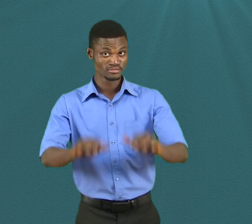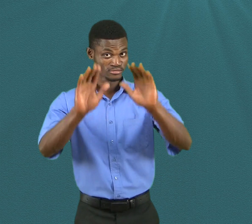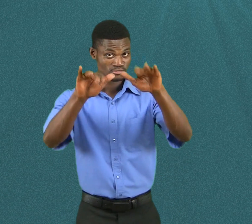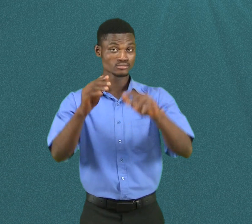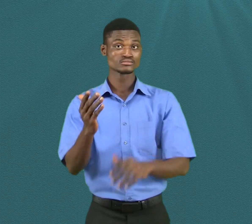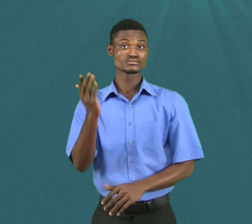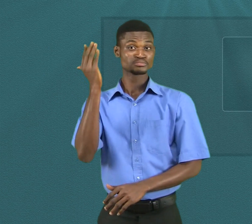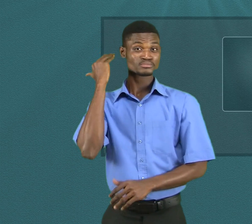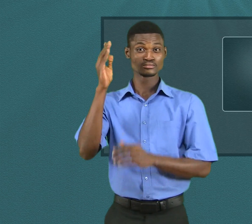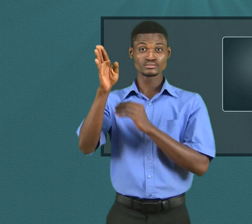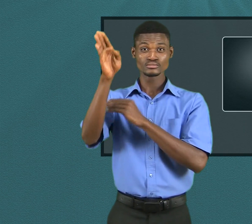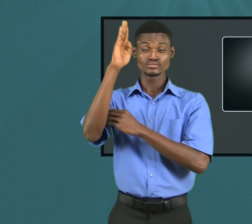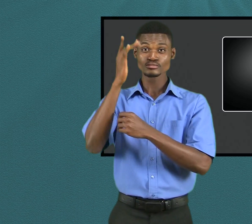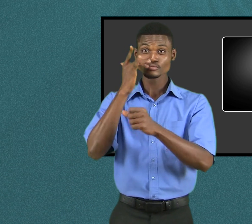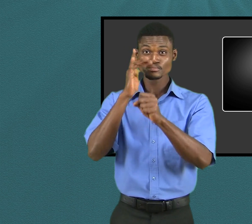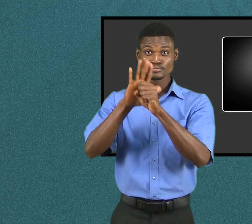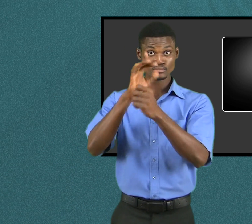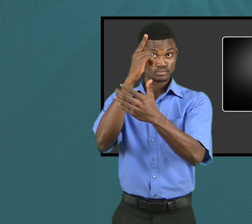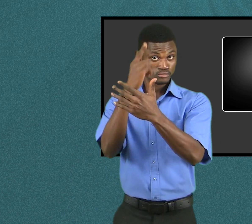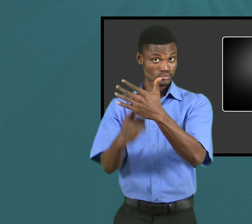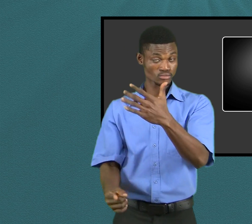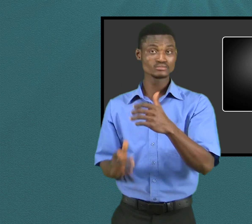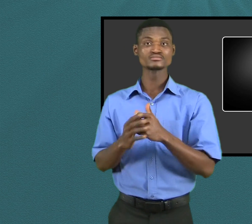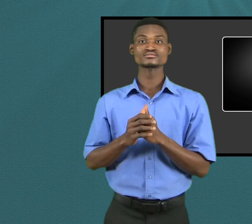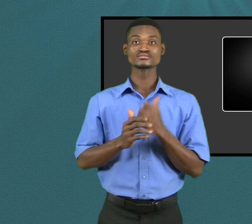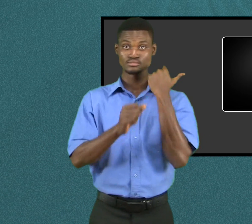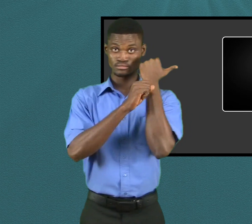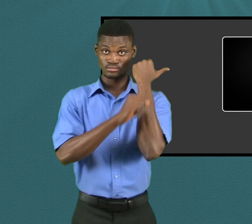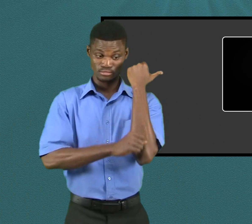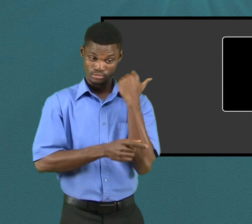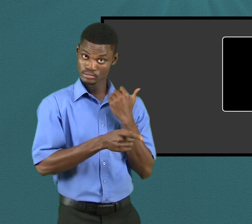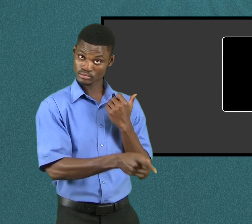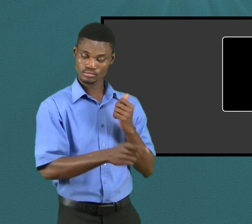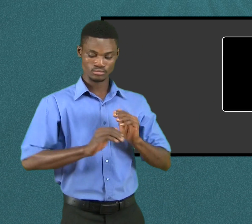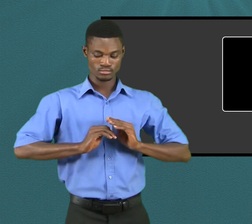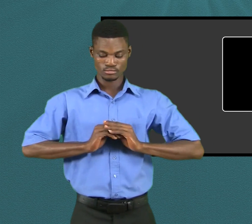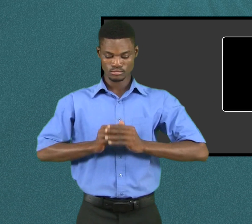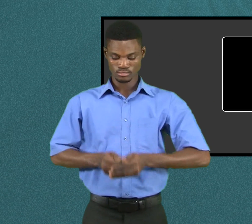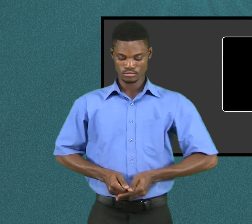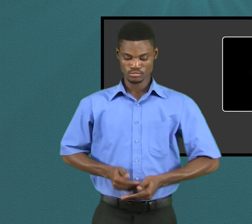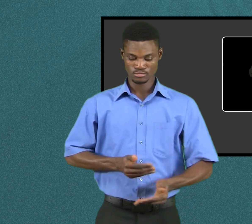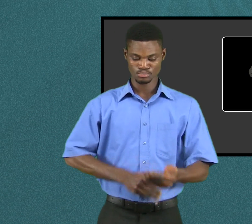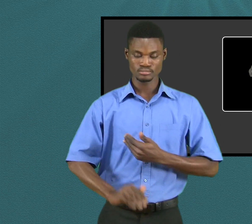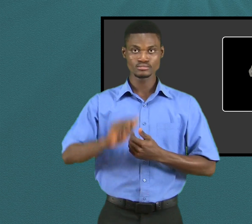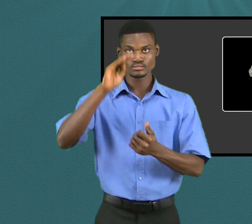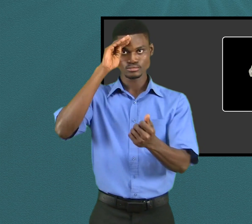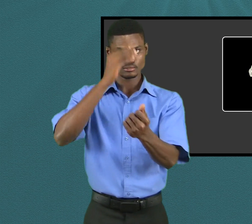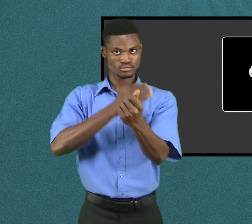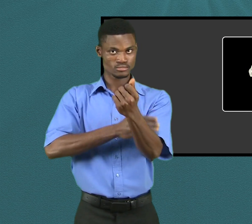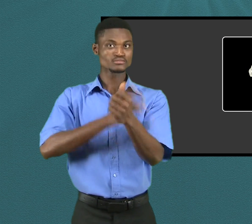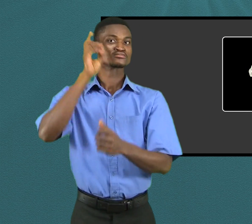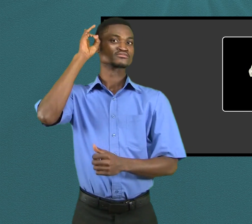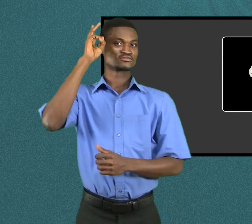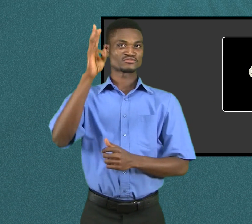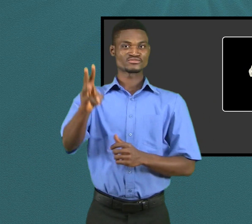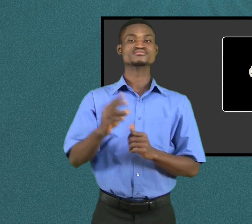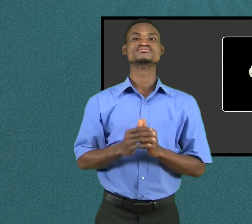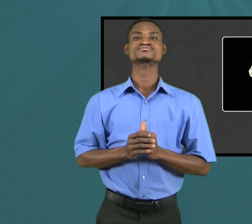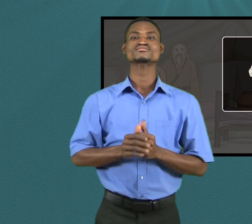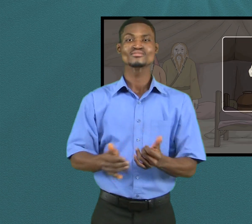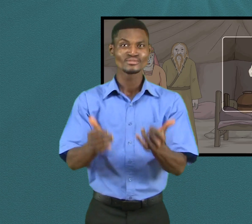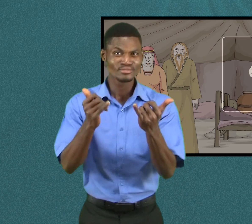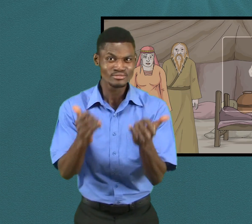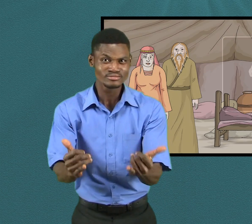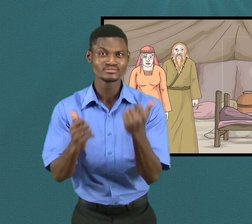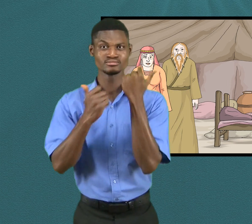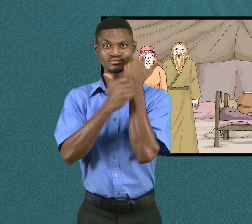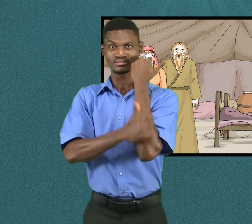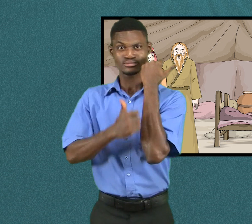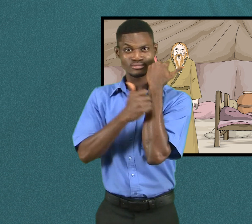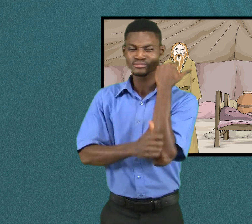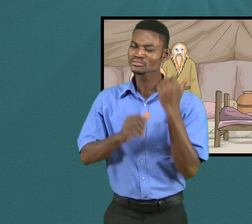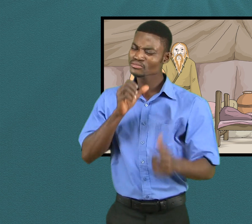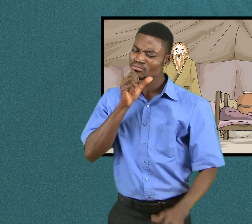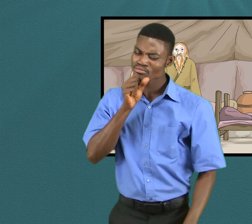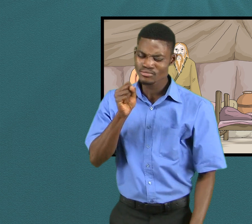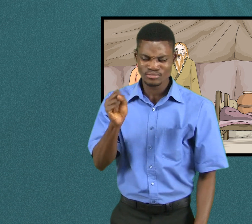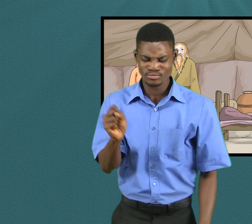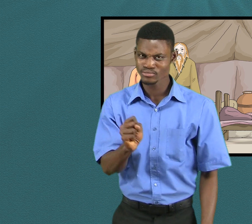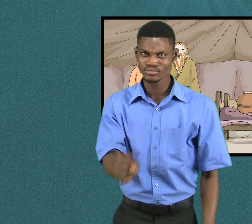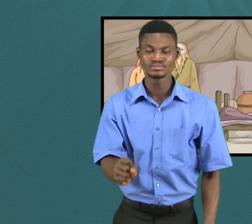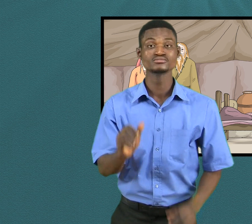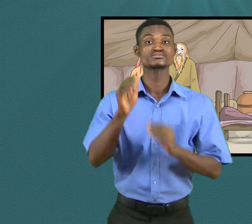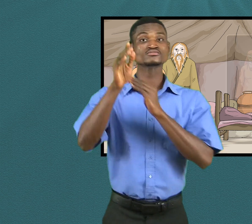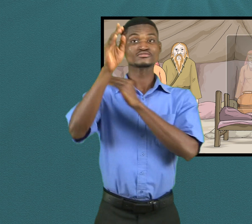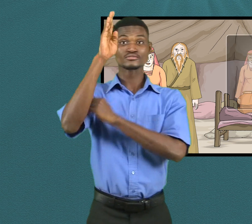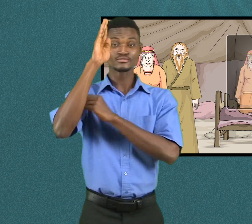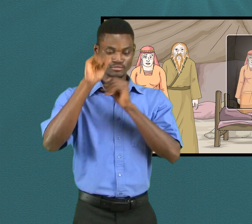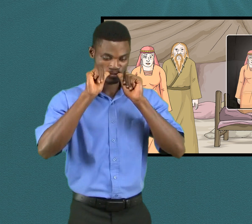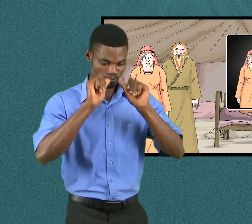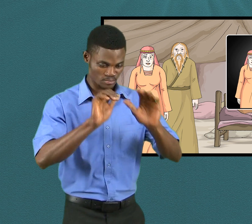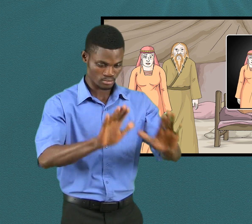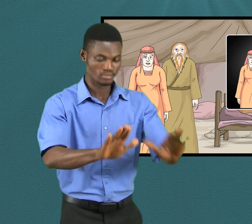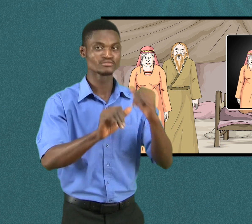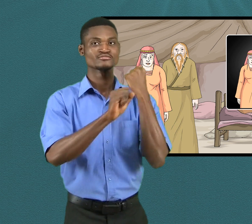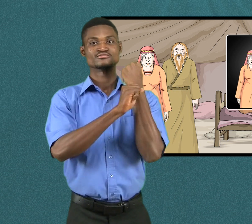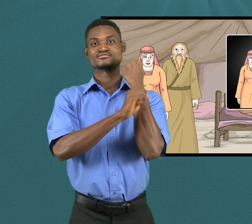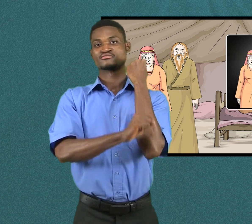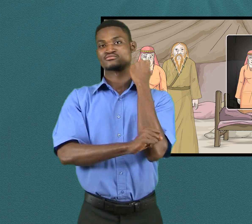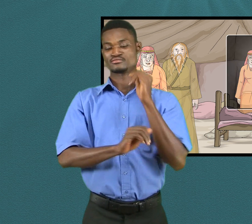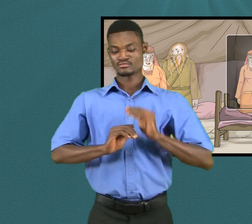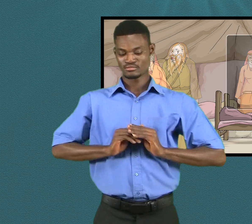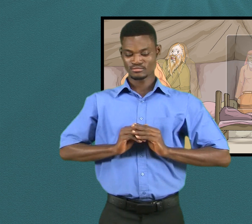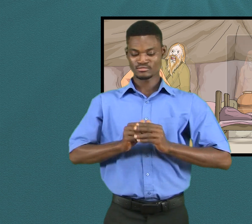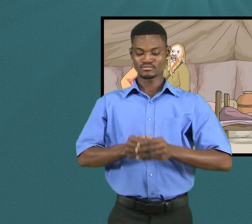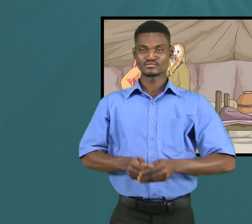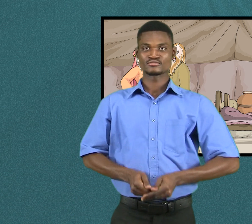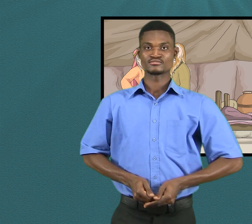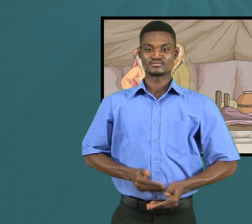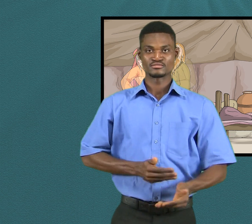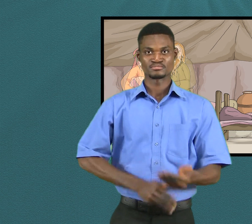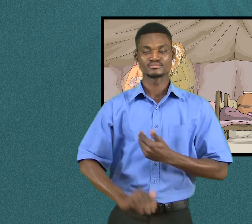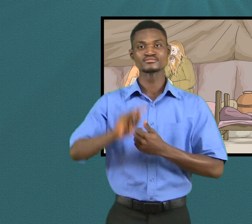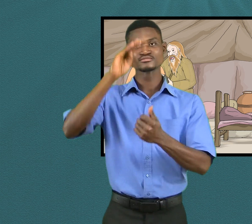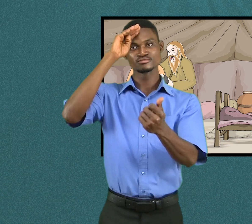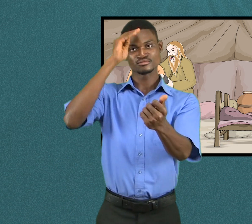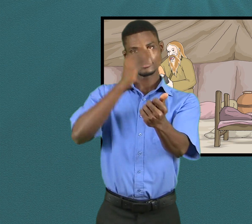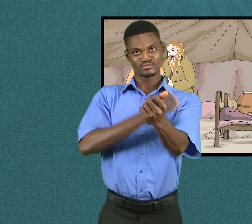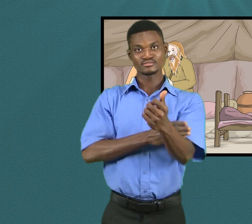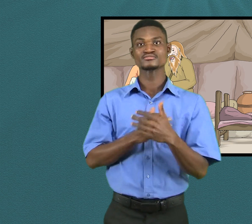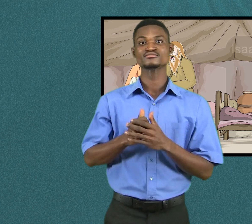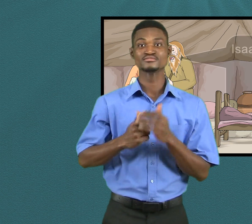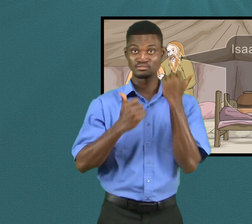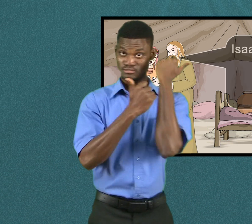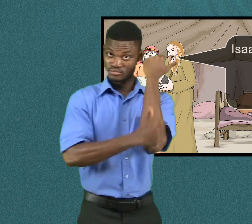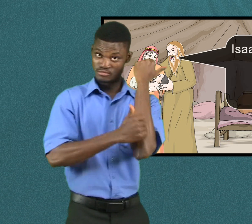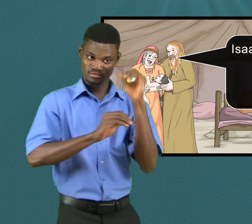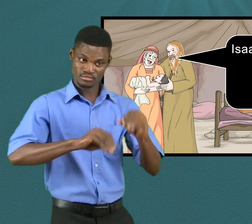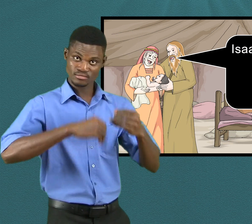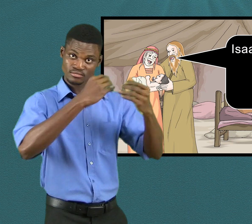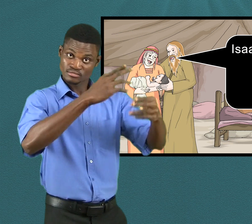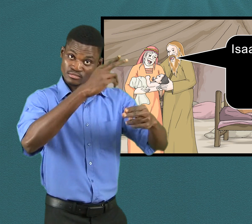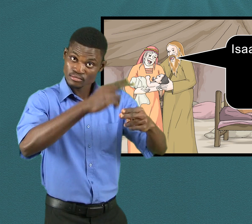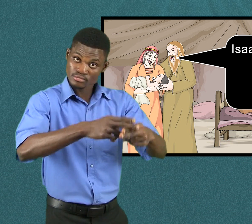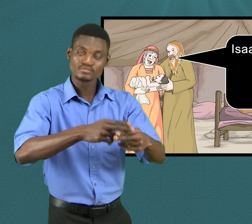Now the LORD attended to Sarah as He had said, and the LORD did for Sarah what He had promised. So Sarah conceived and bore a son to Abraham in his old age, at the very time God had promised.